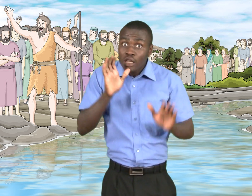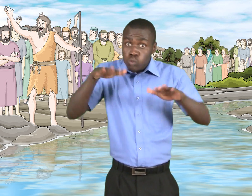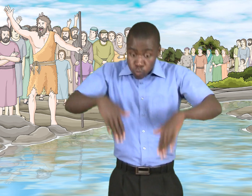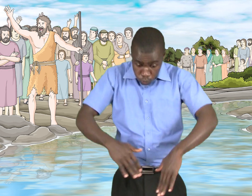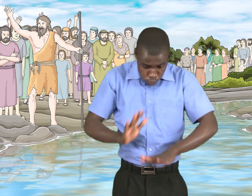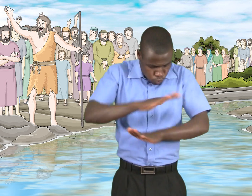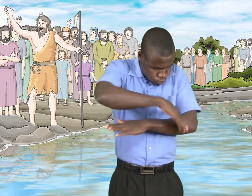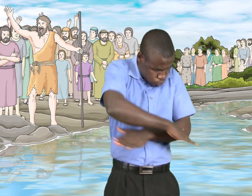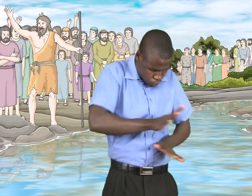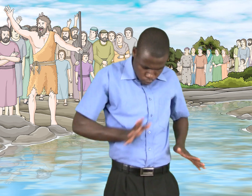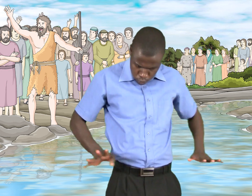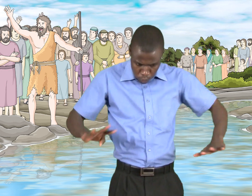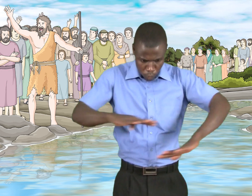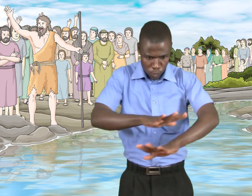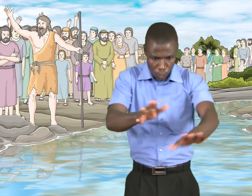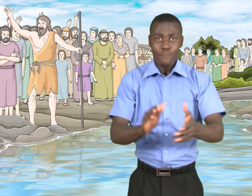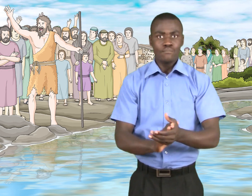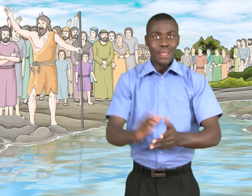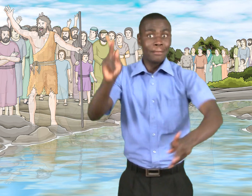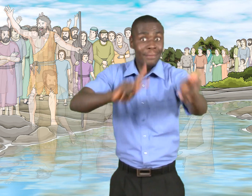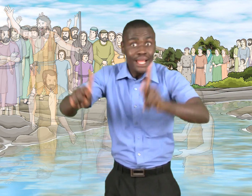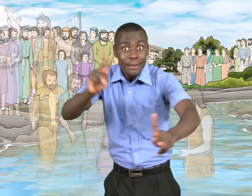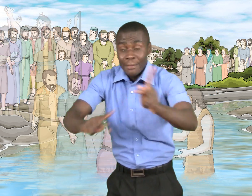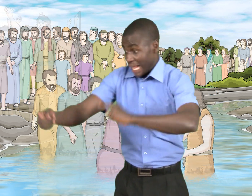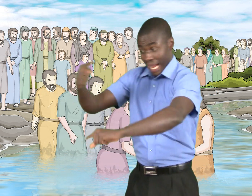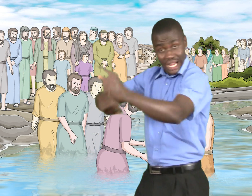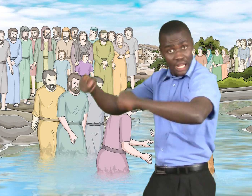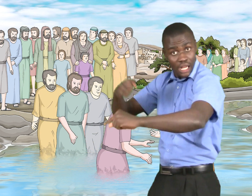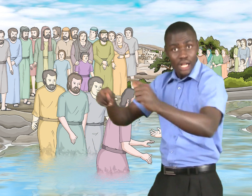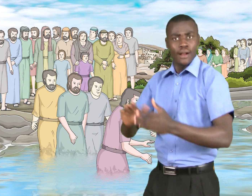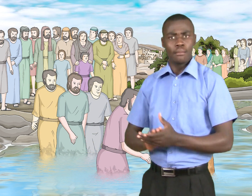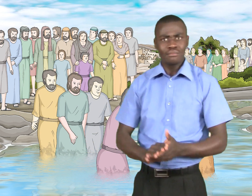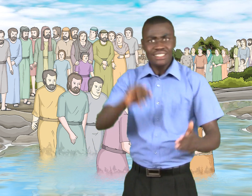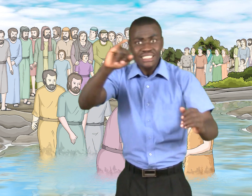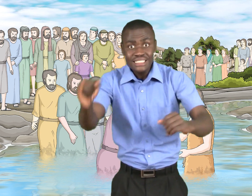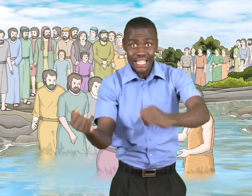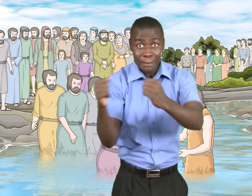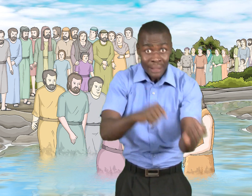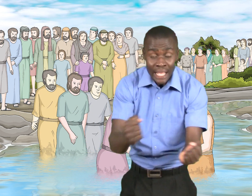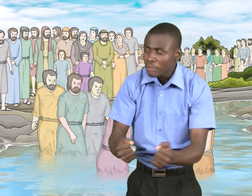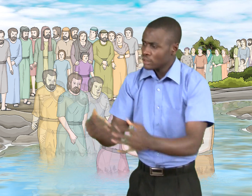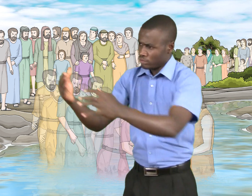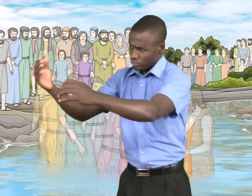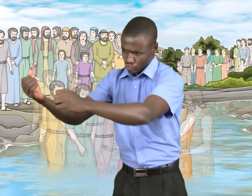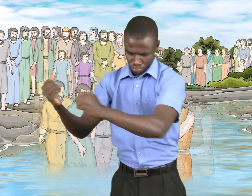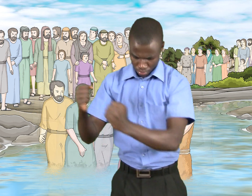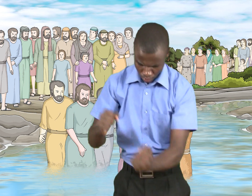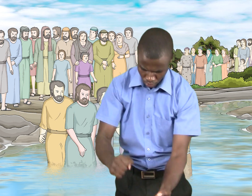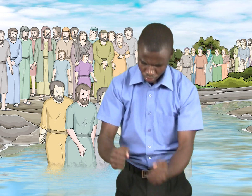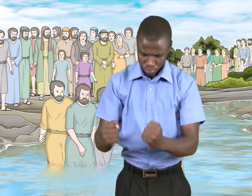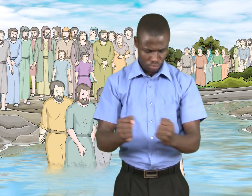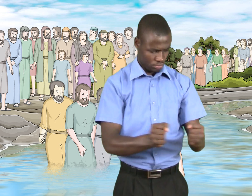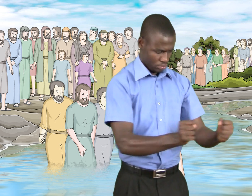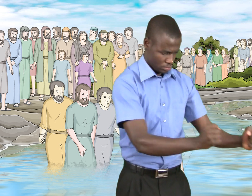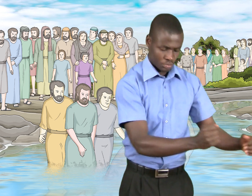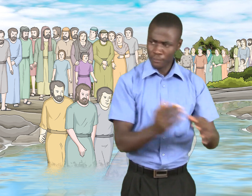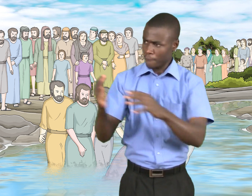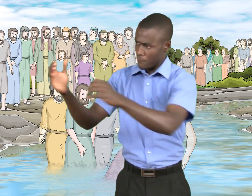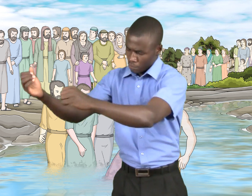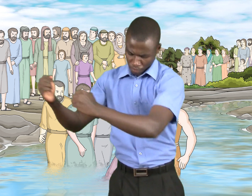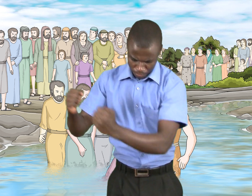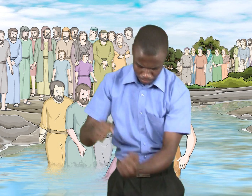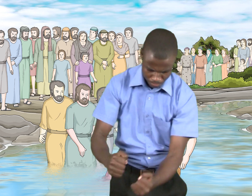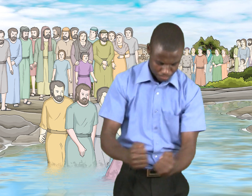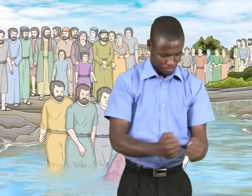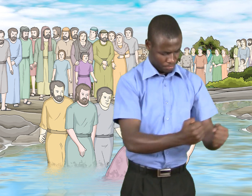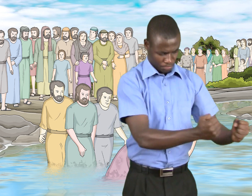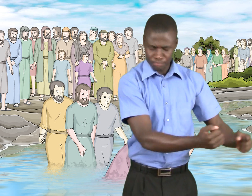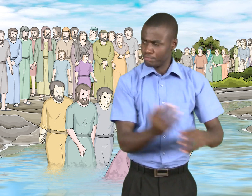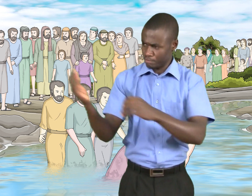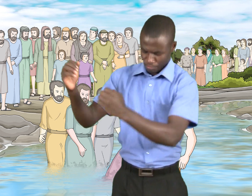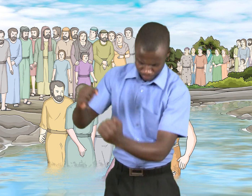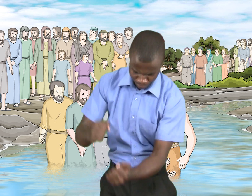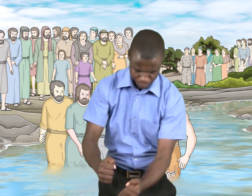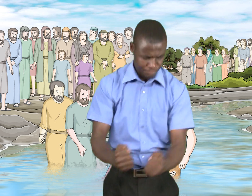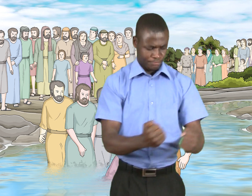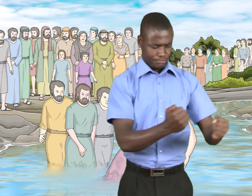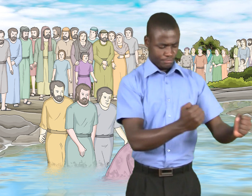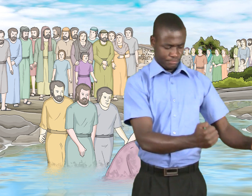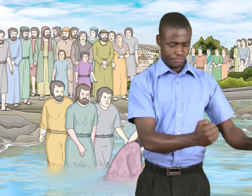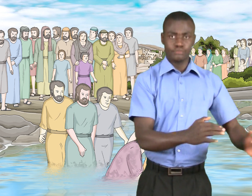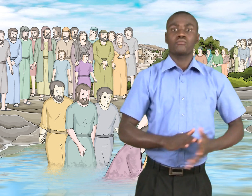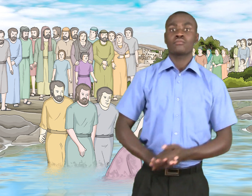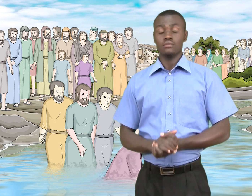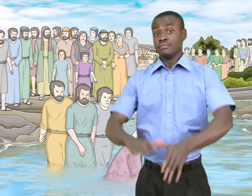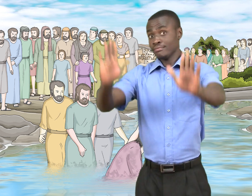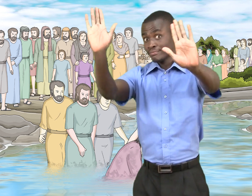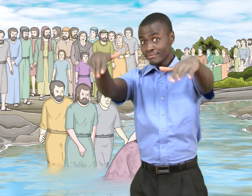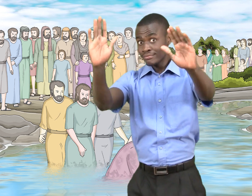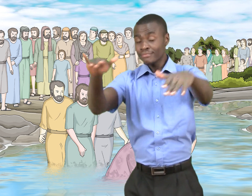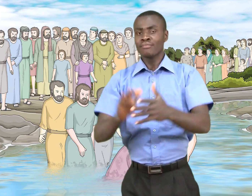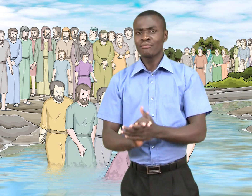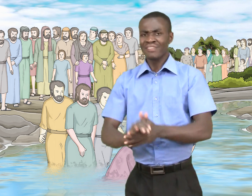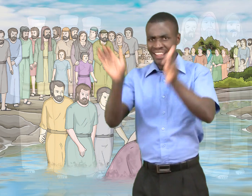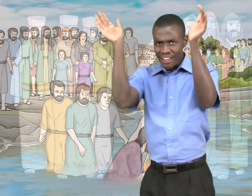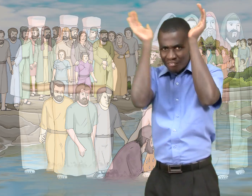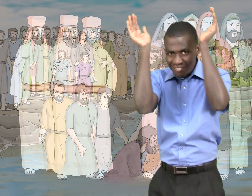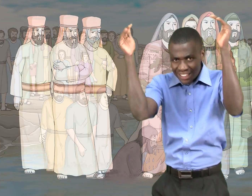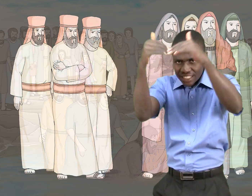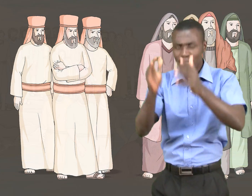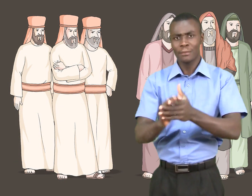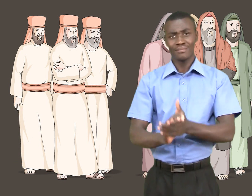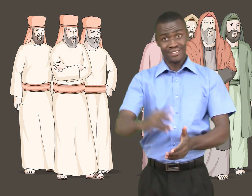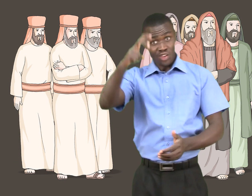Confessing their sins, they were baptized by him in the Jordan River.